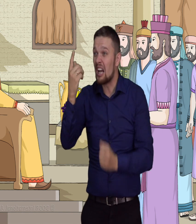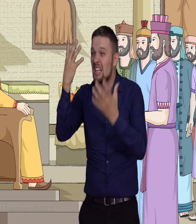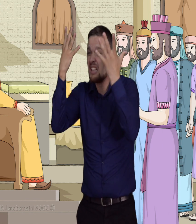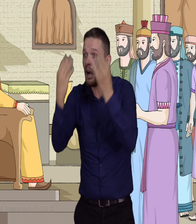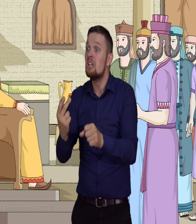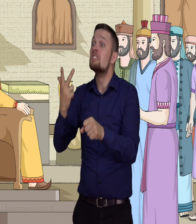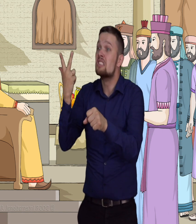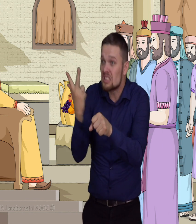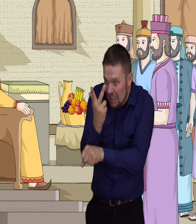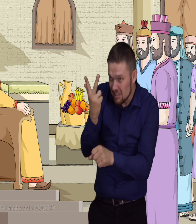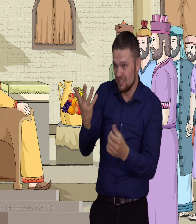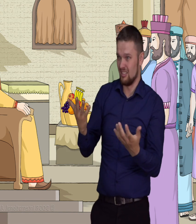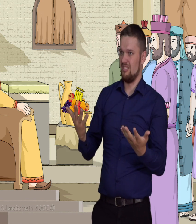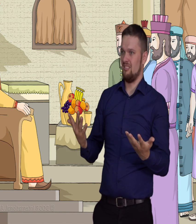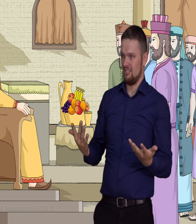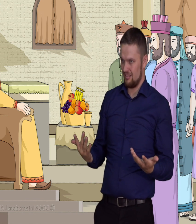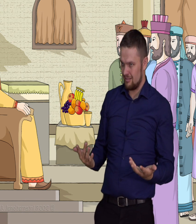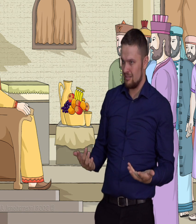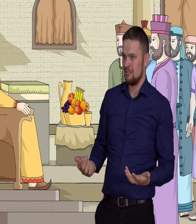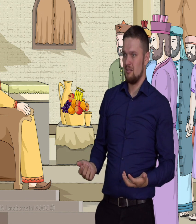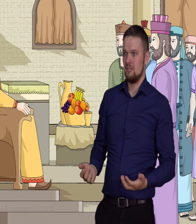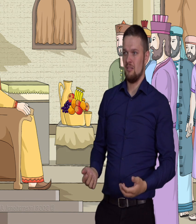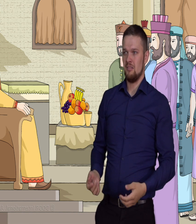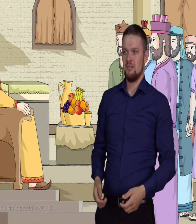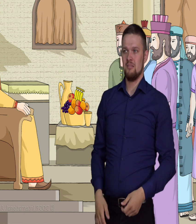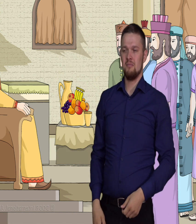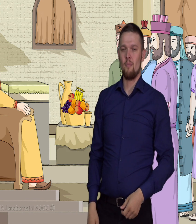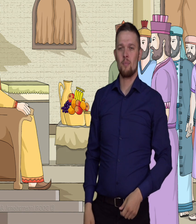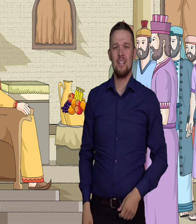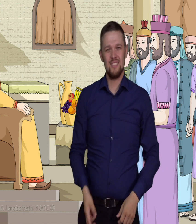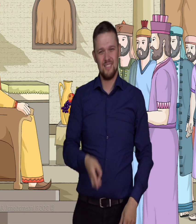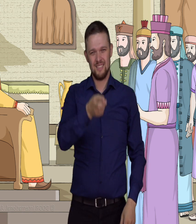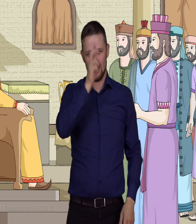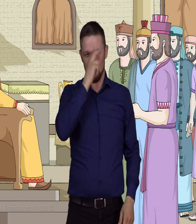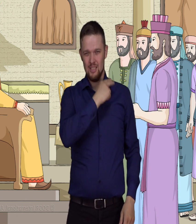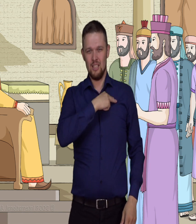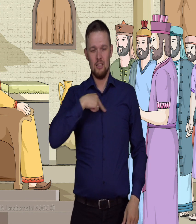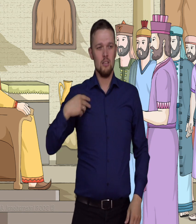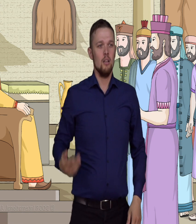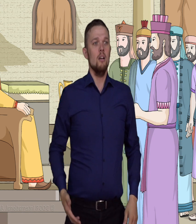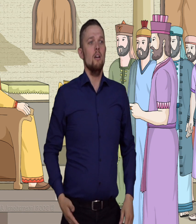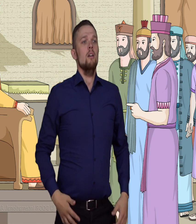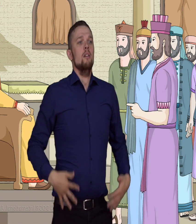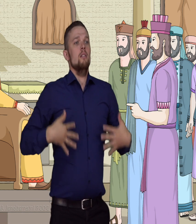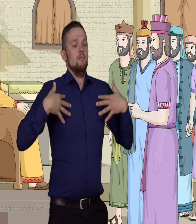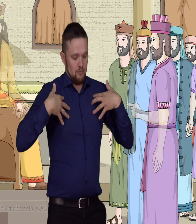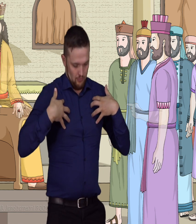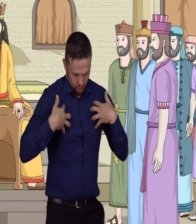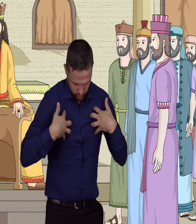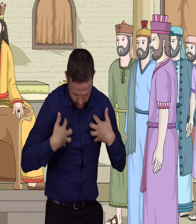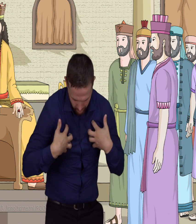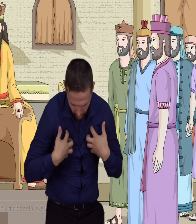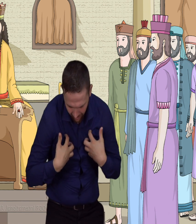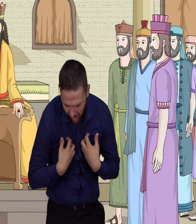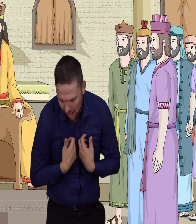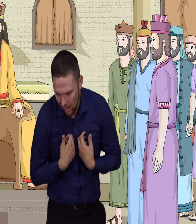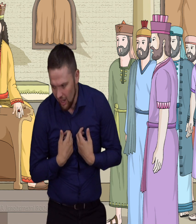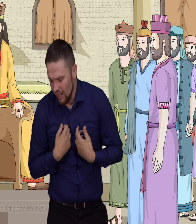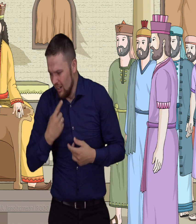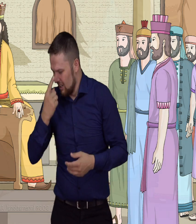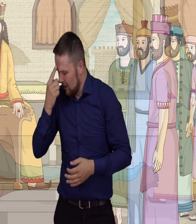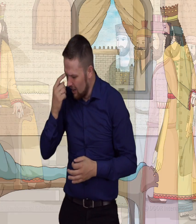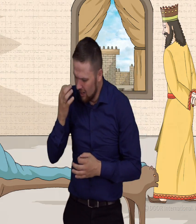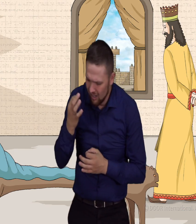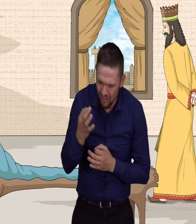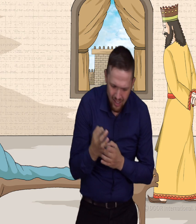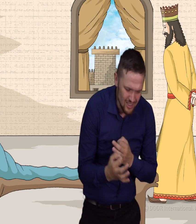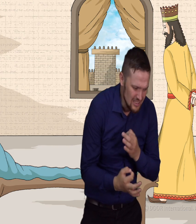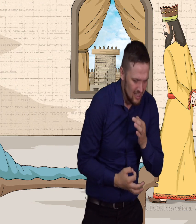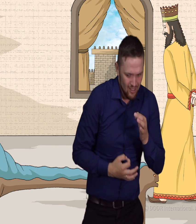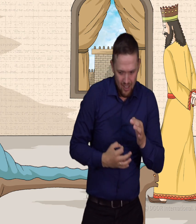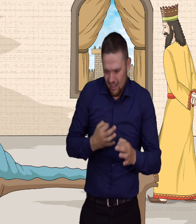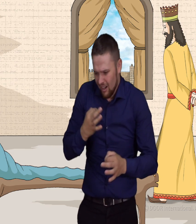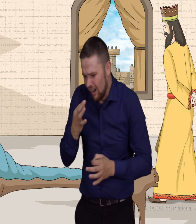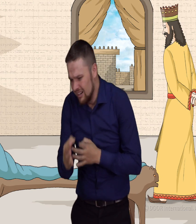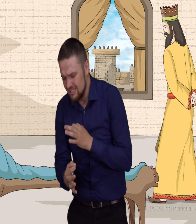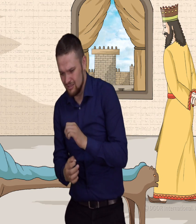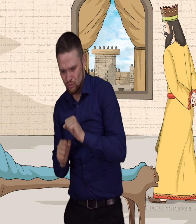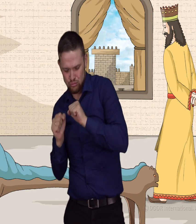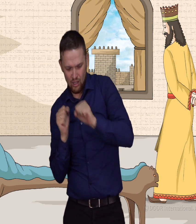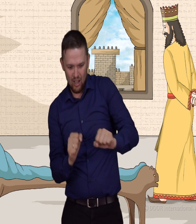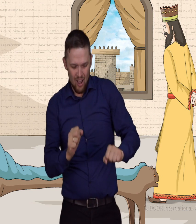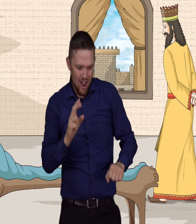He still makes his petition three times a day.”